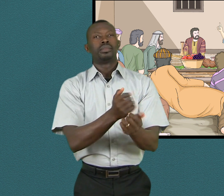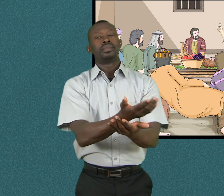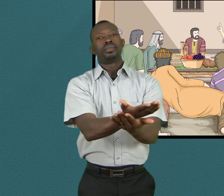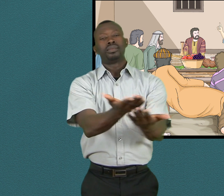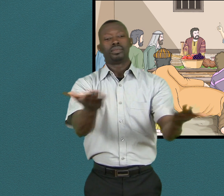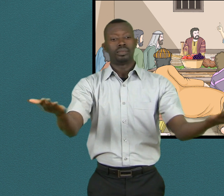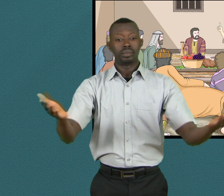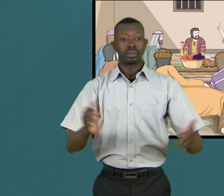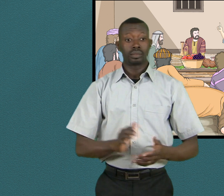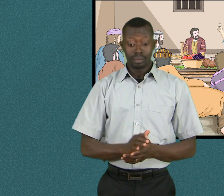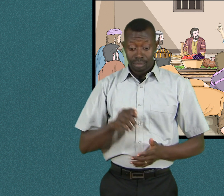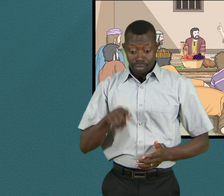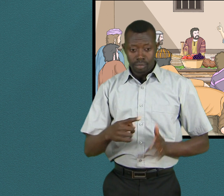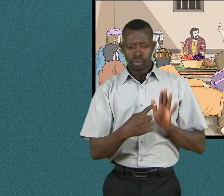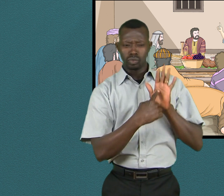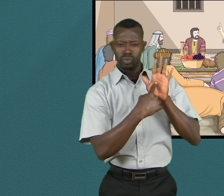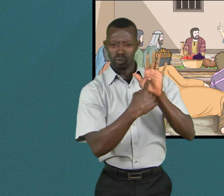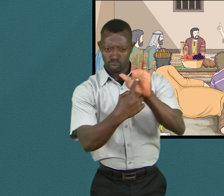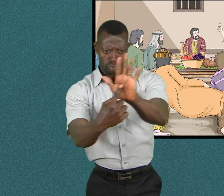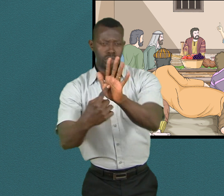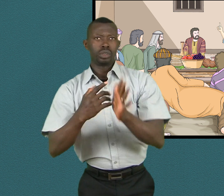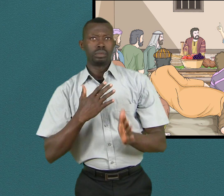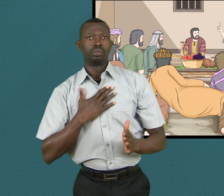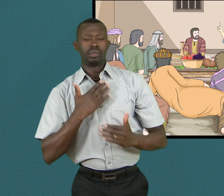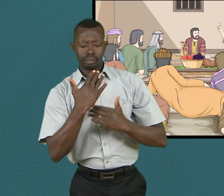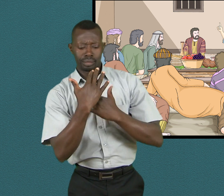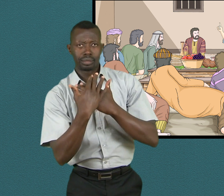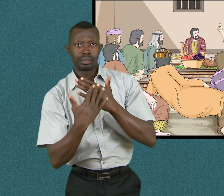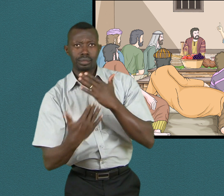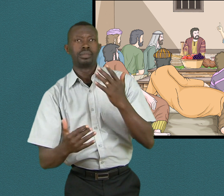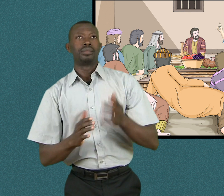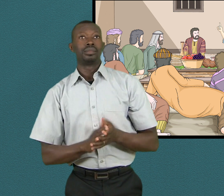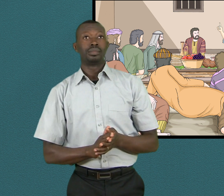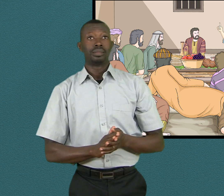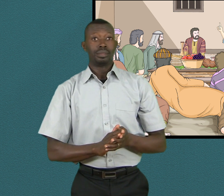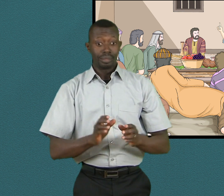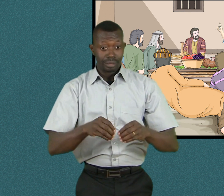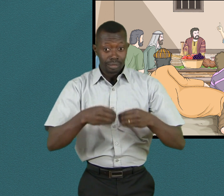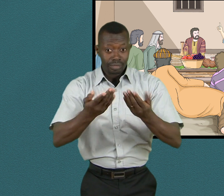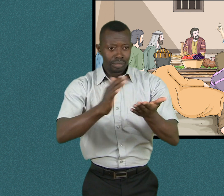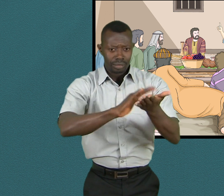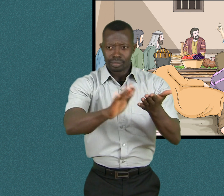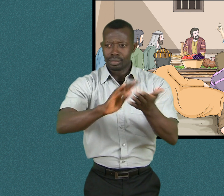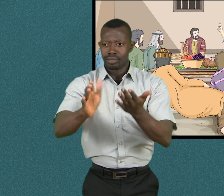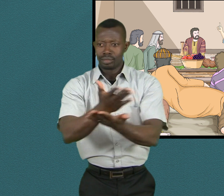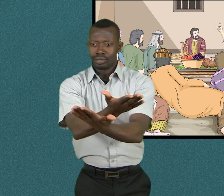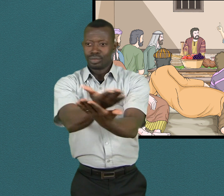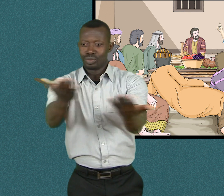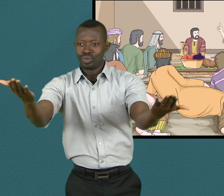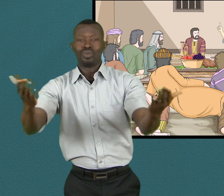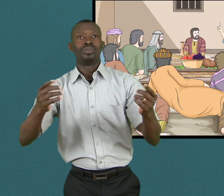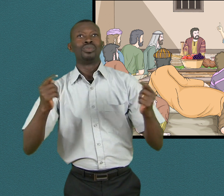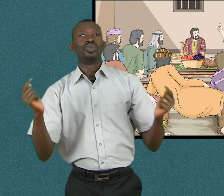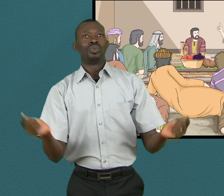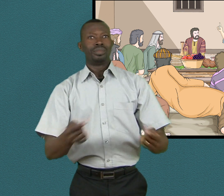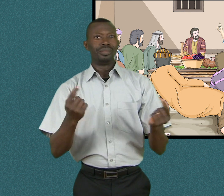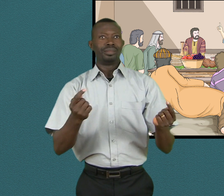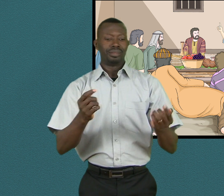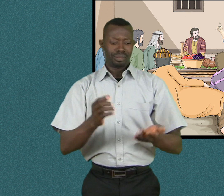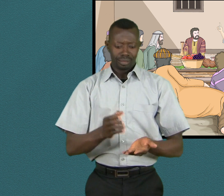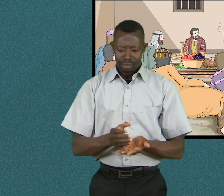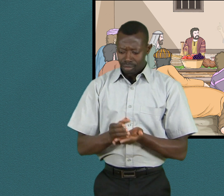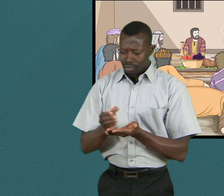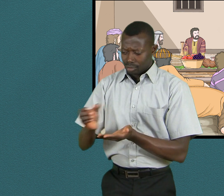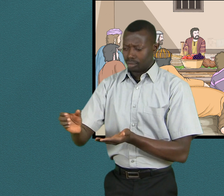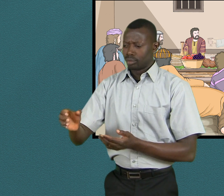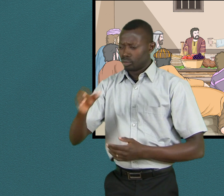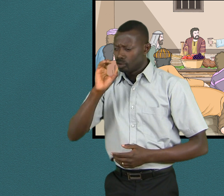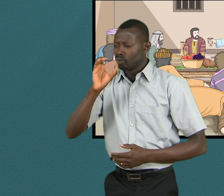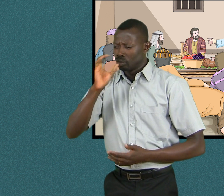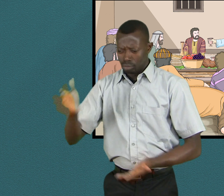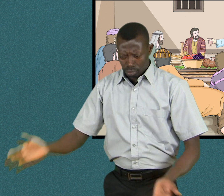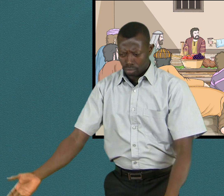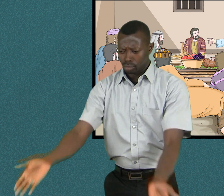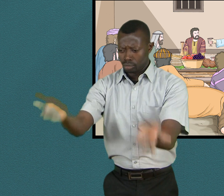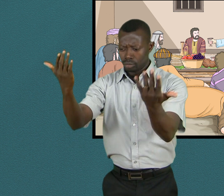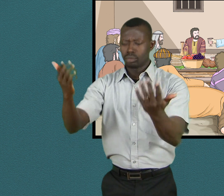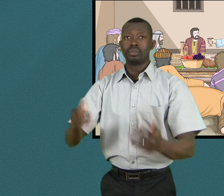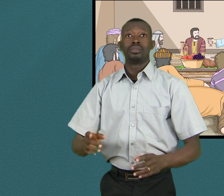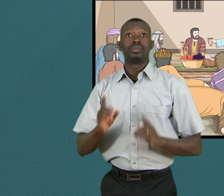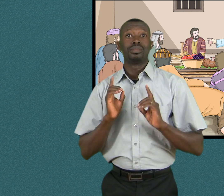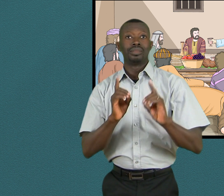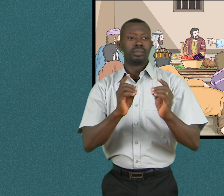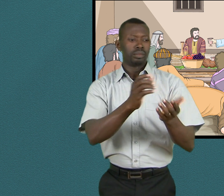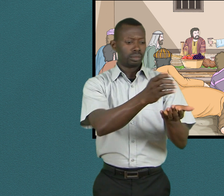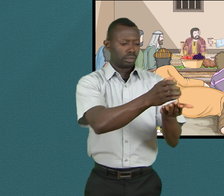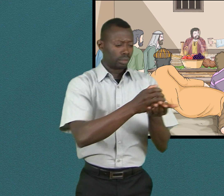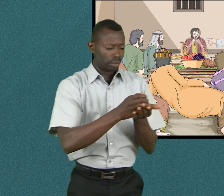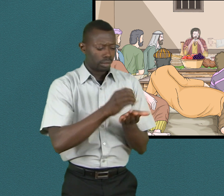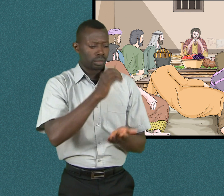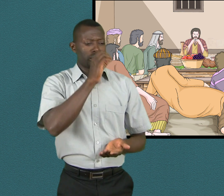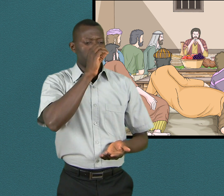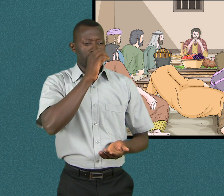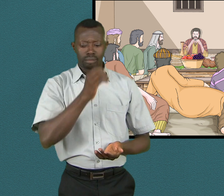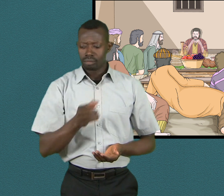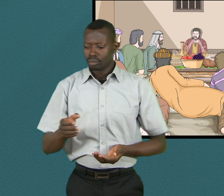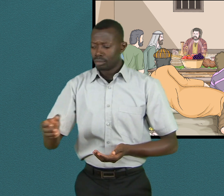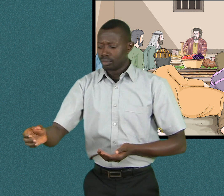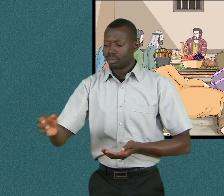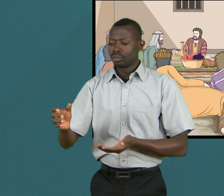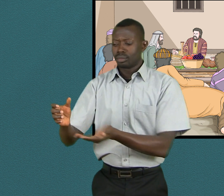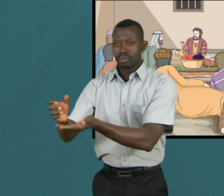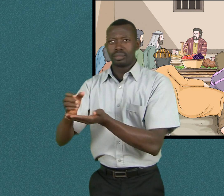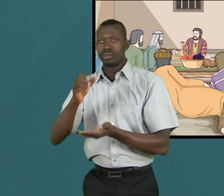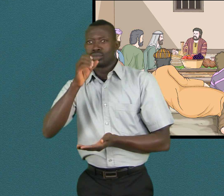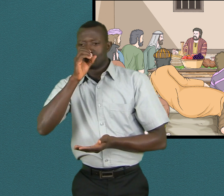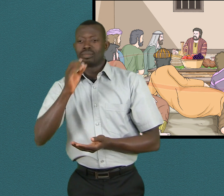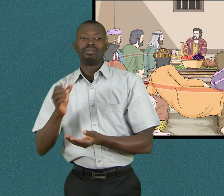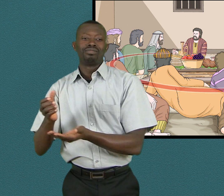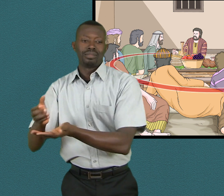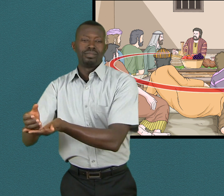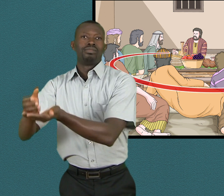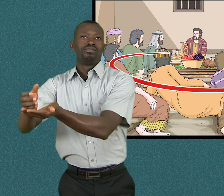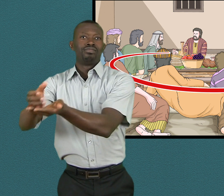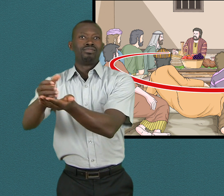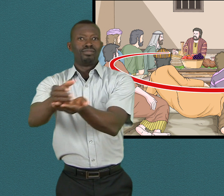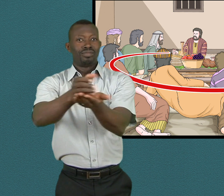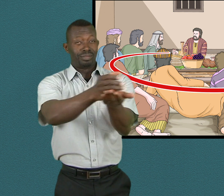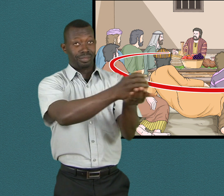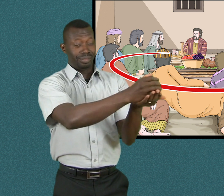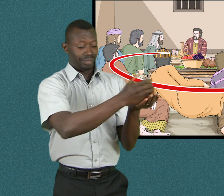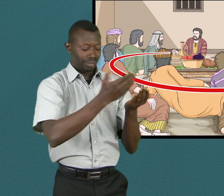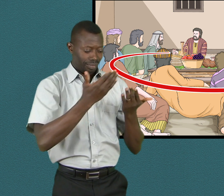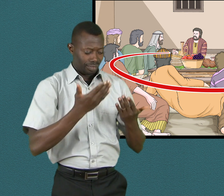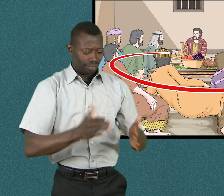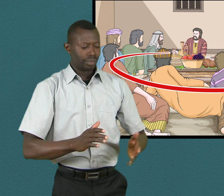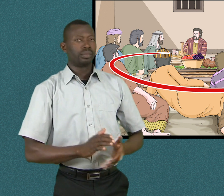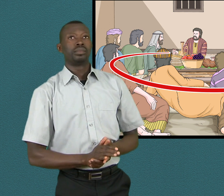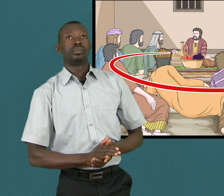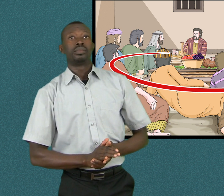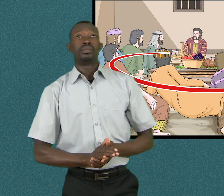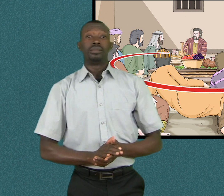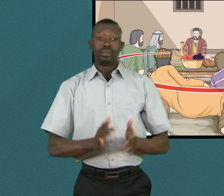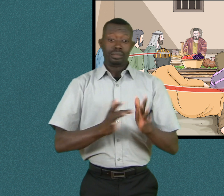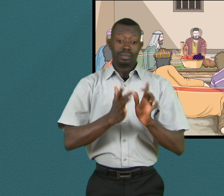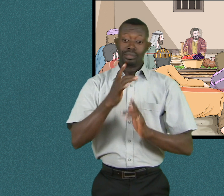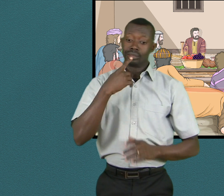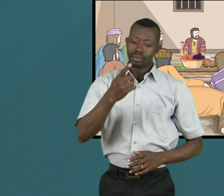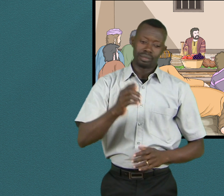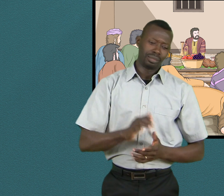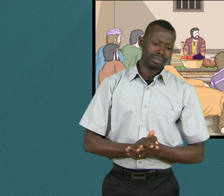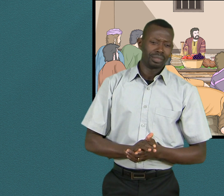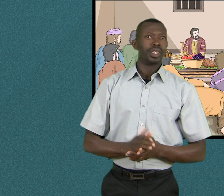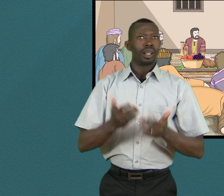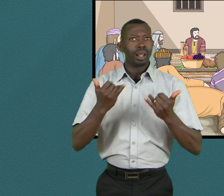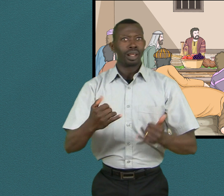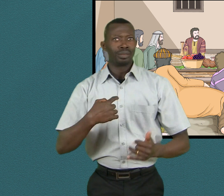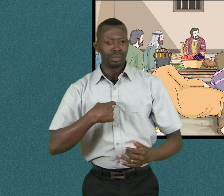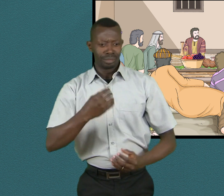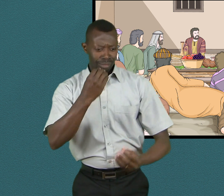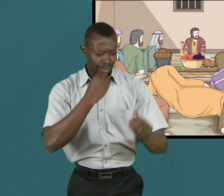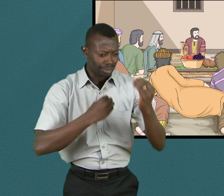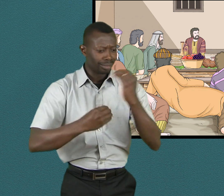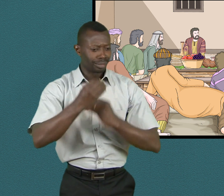This is My blood of the covenant, which is poured out for many for the forgiveness of sins.